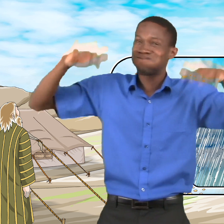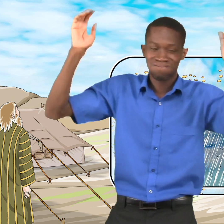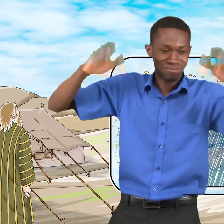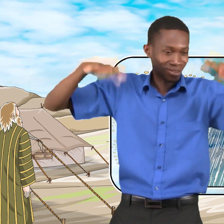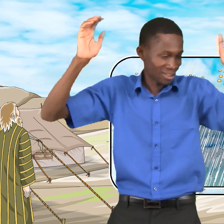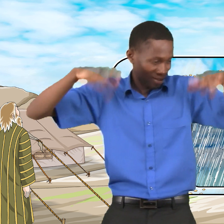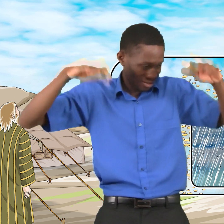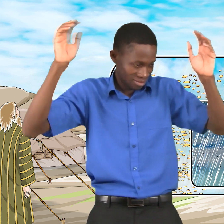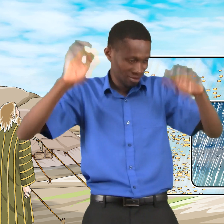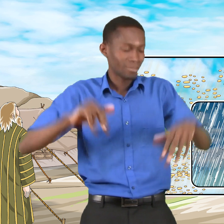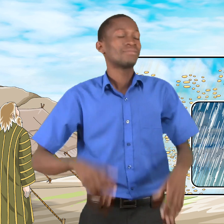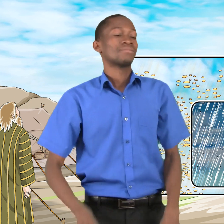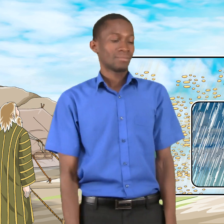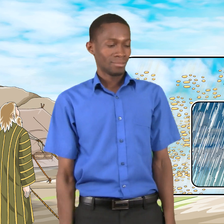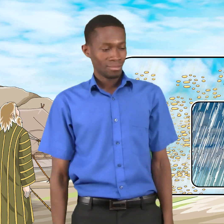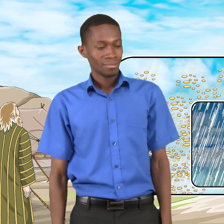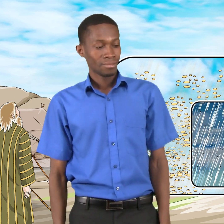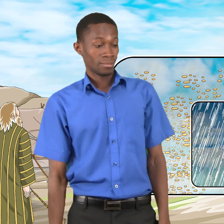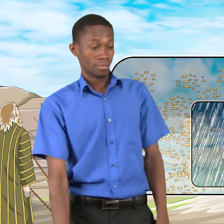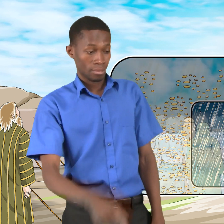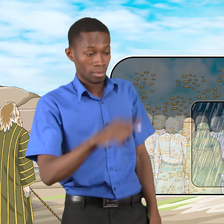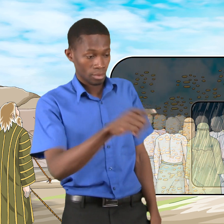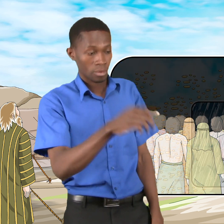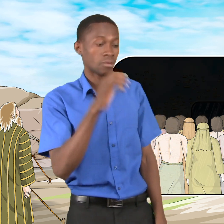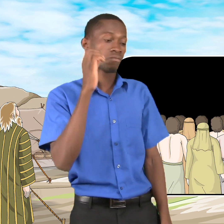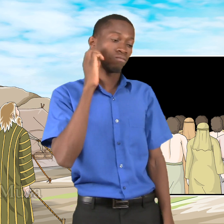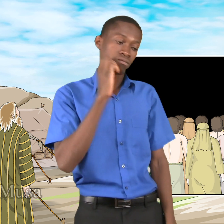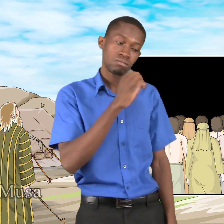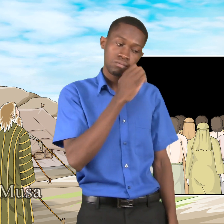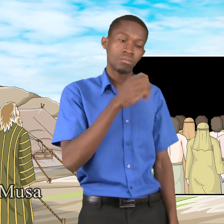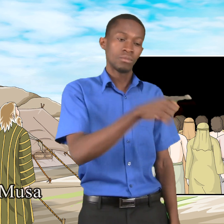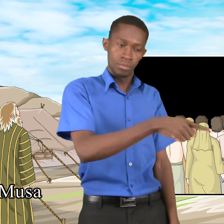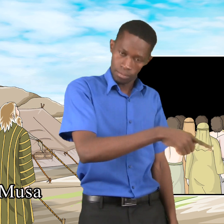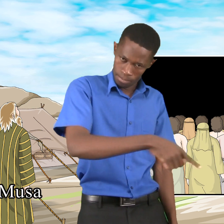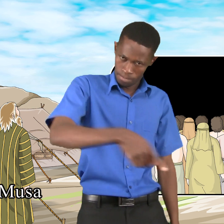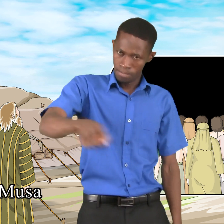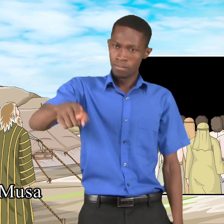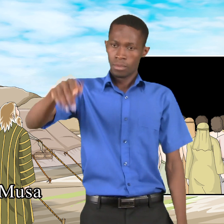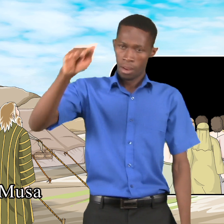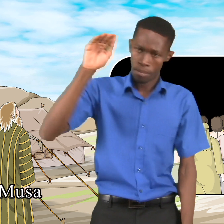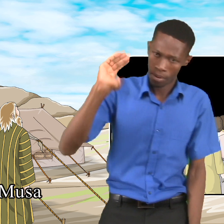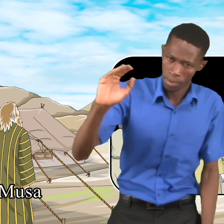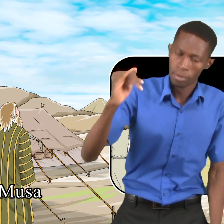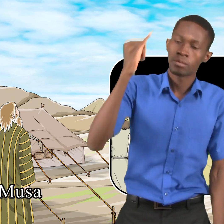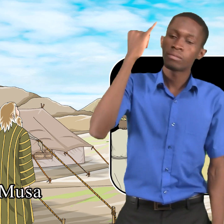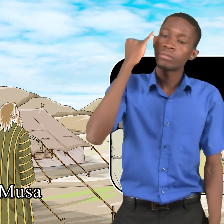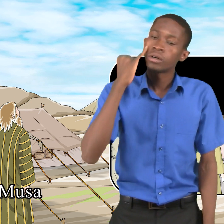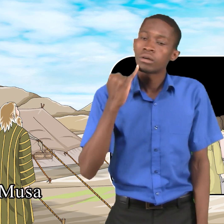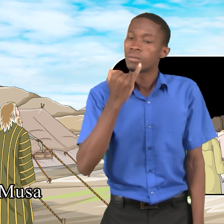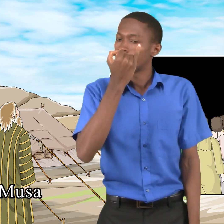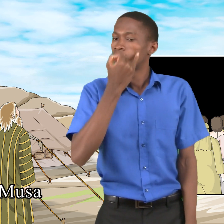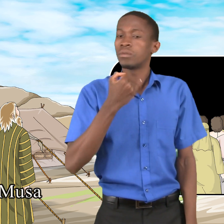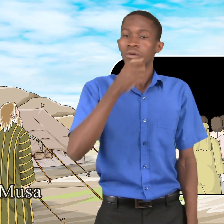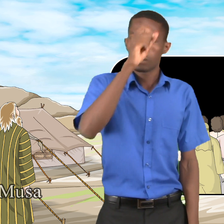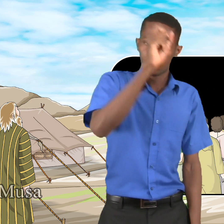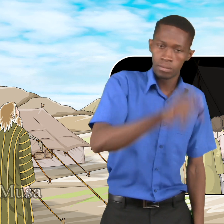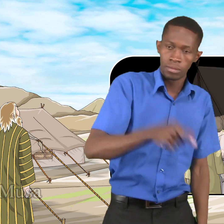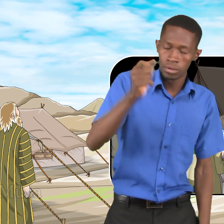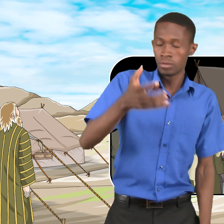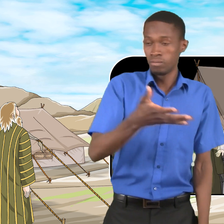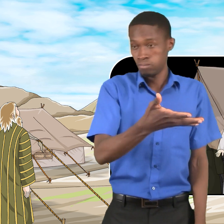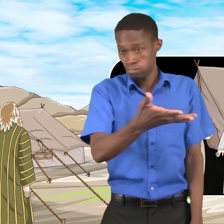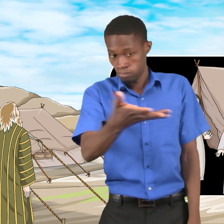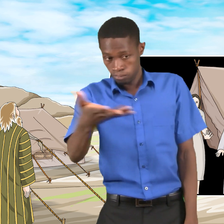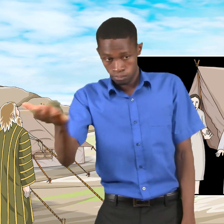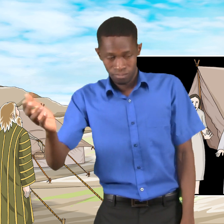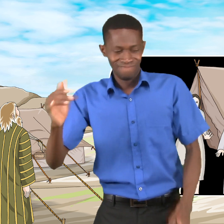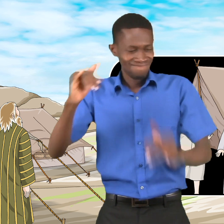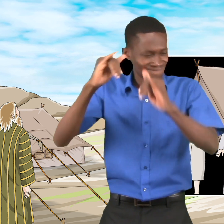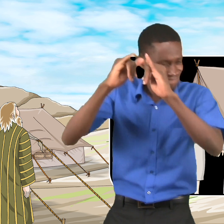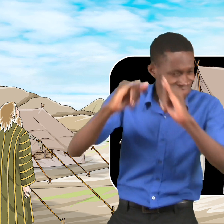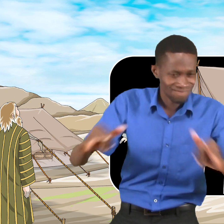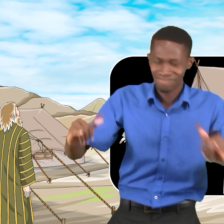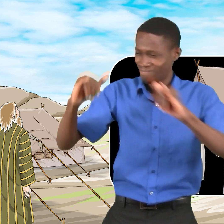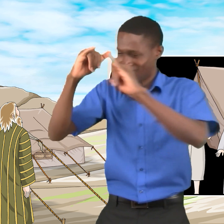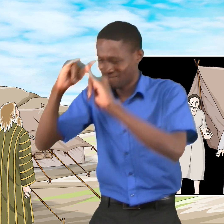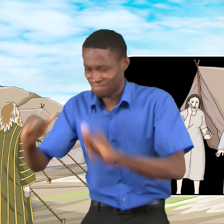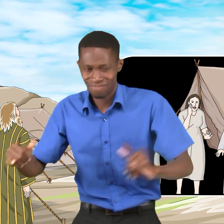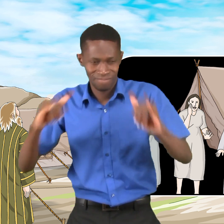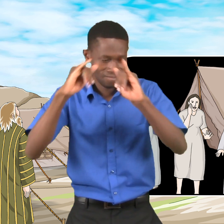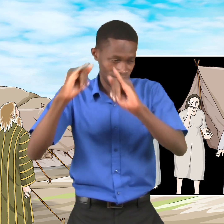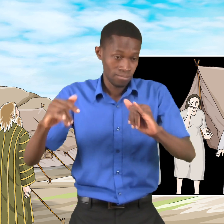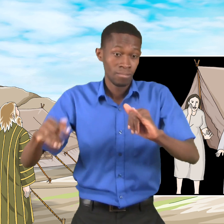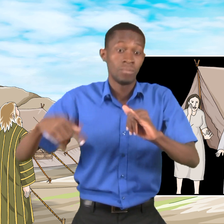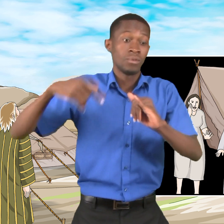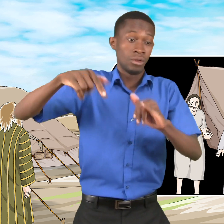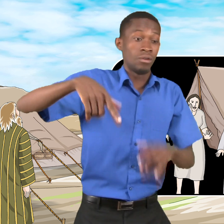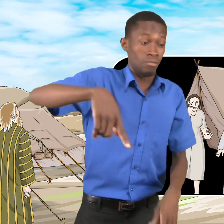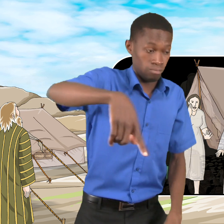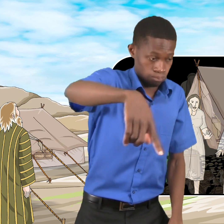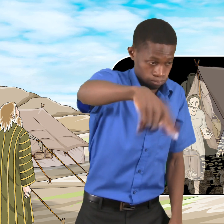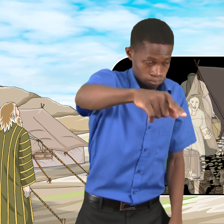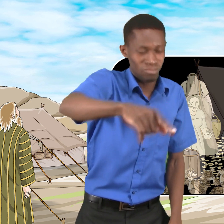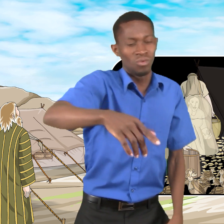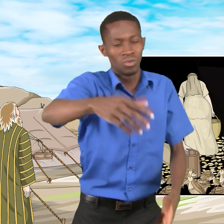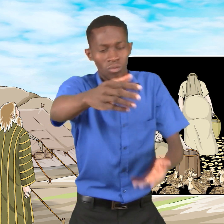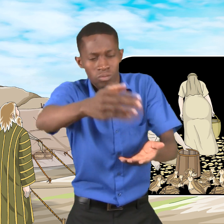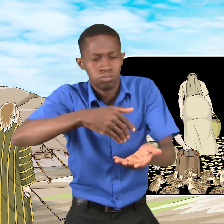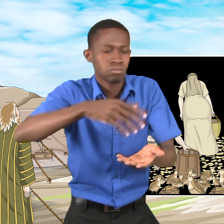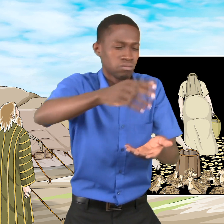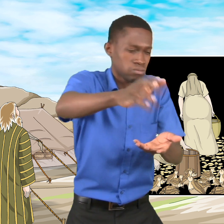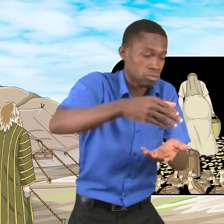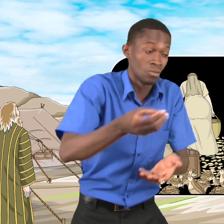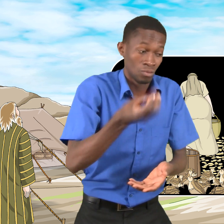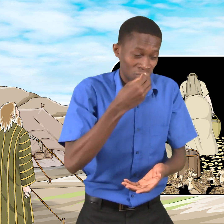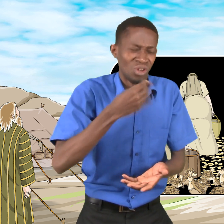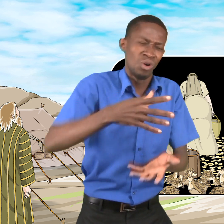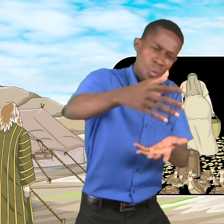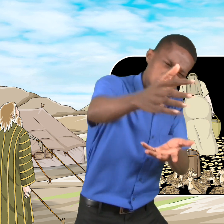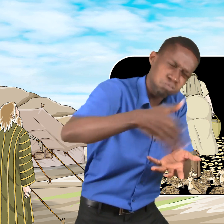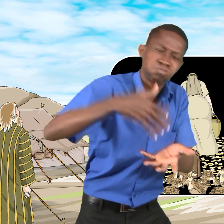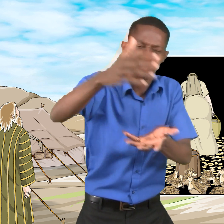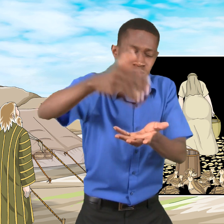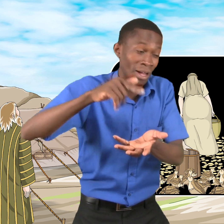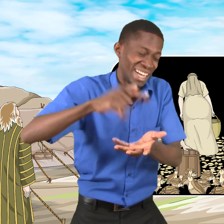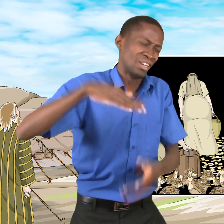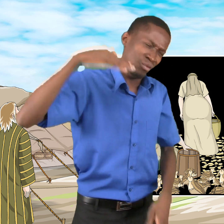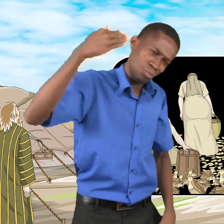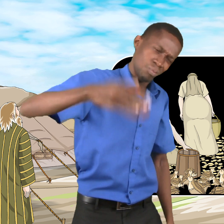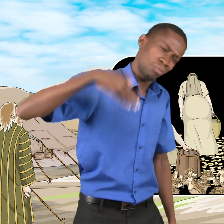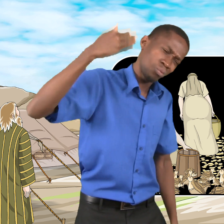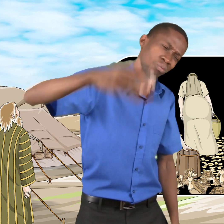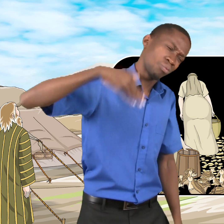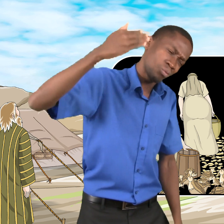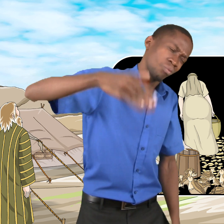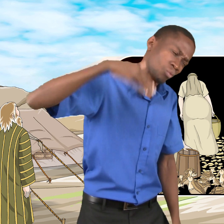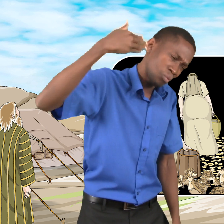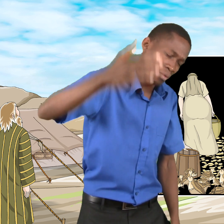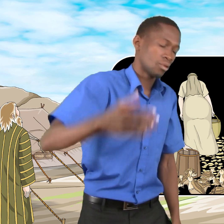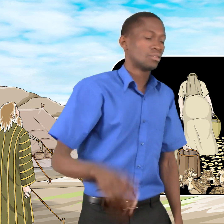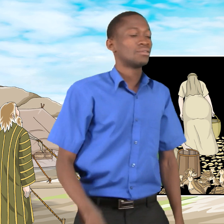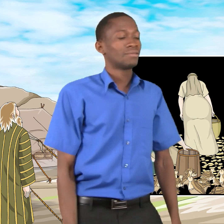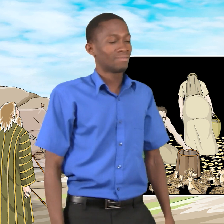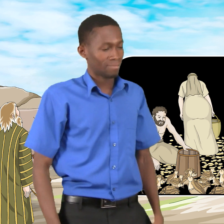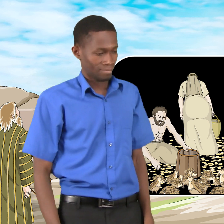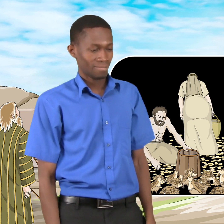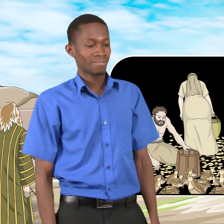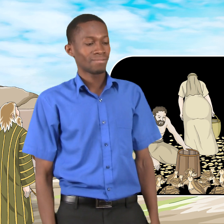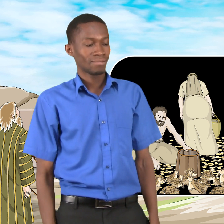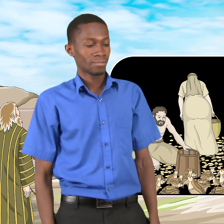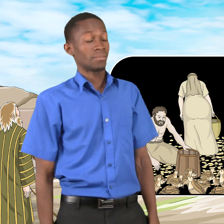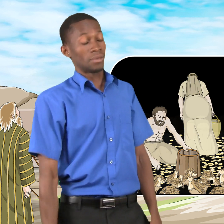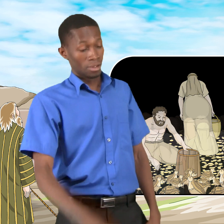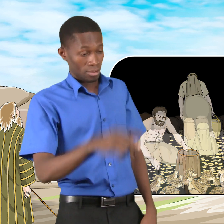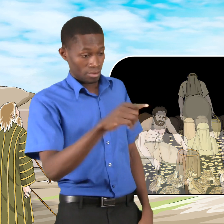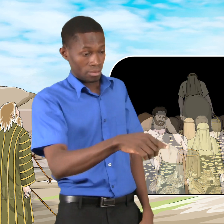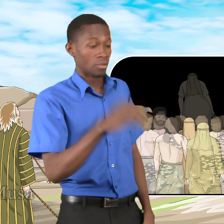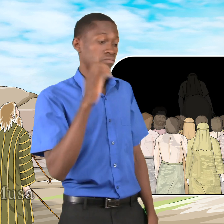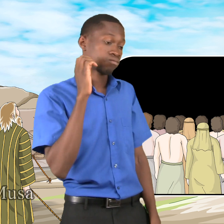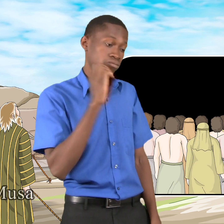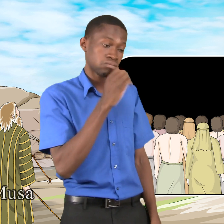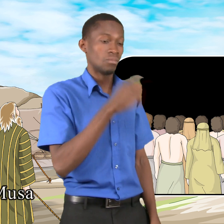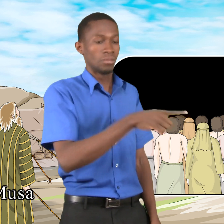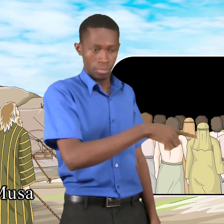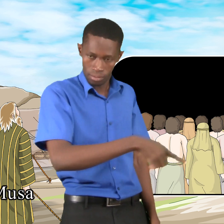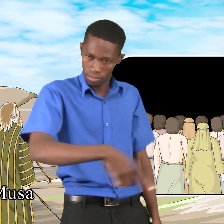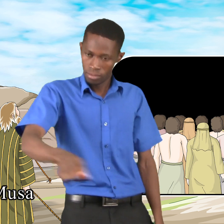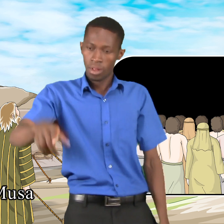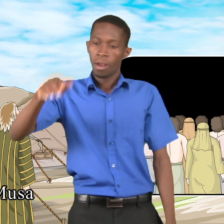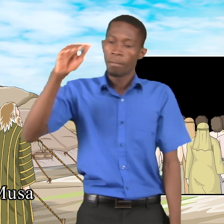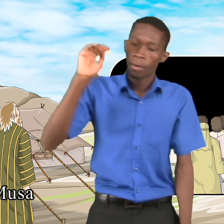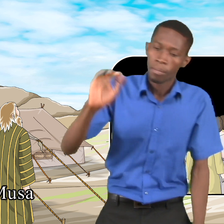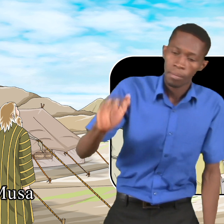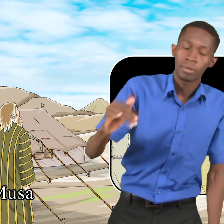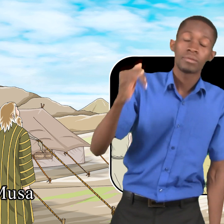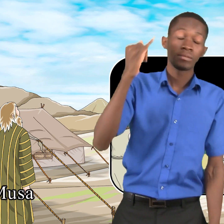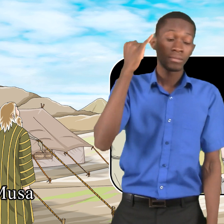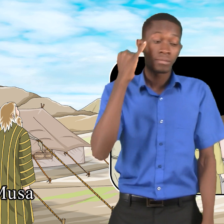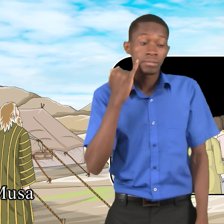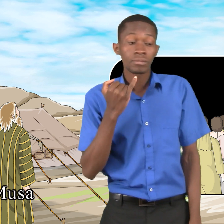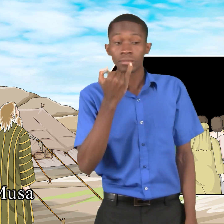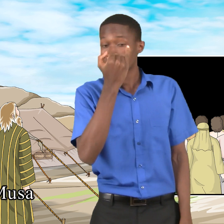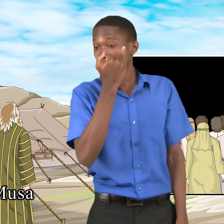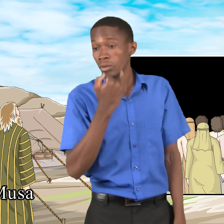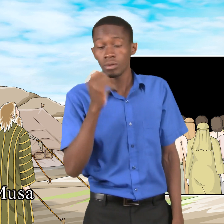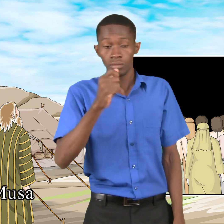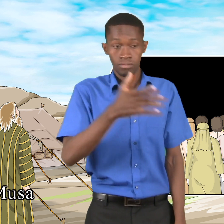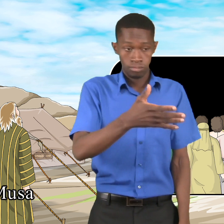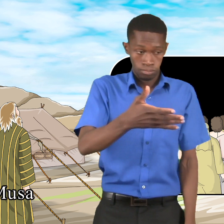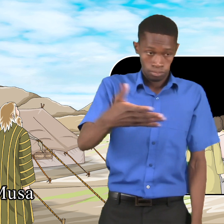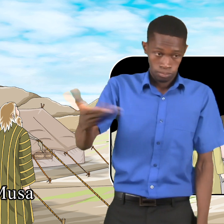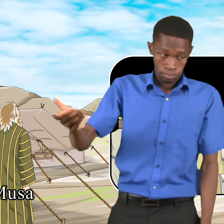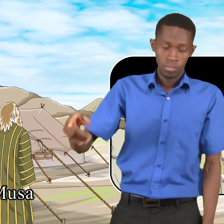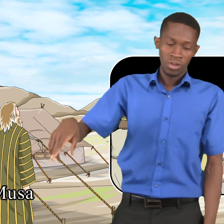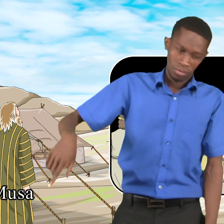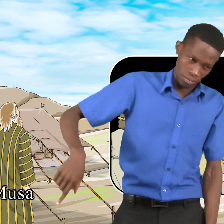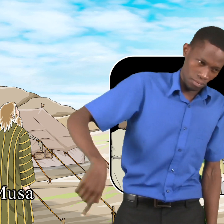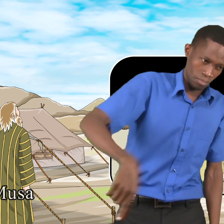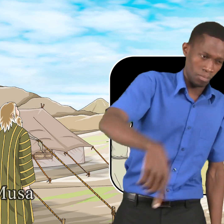Each day the people are to go out and gather enough for that day.